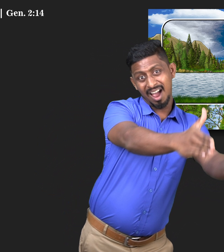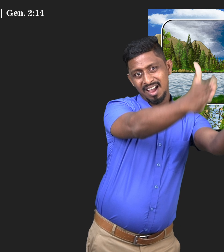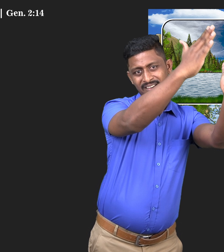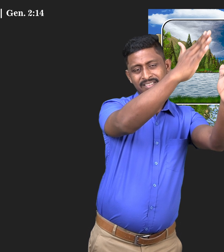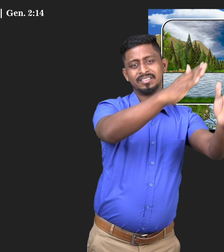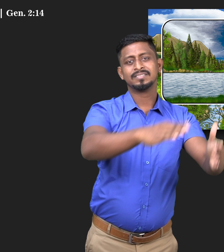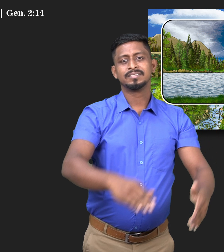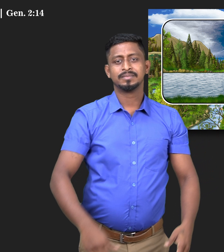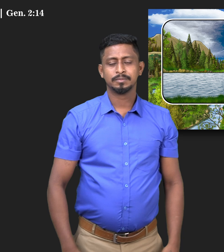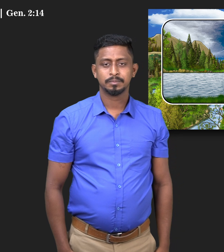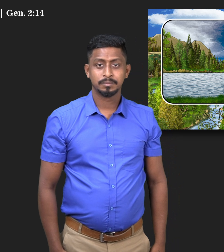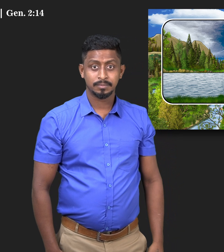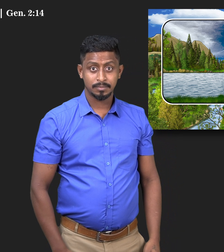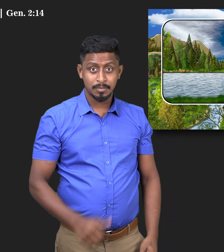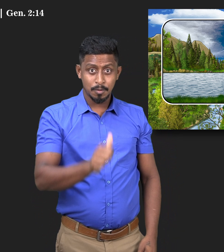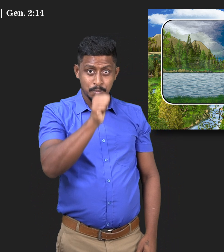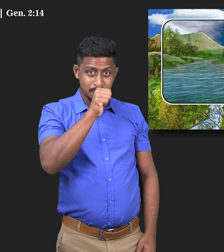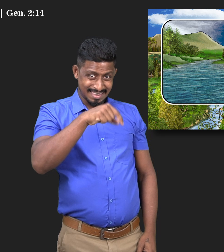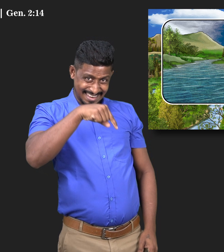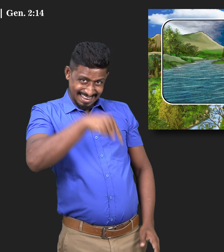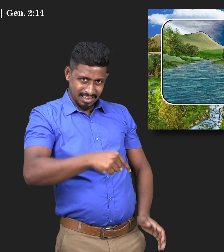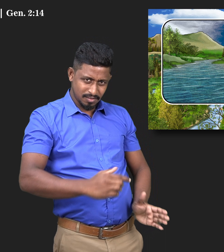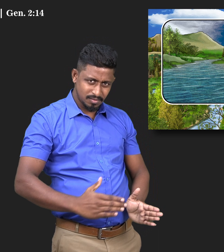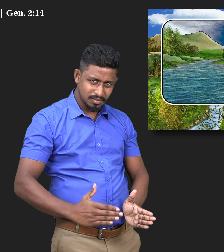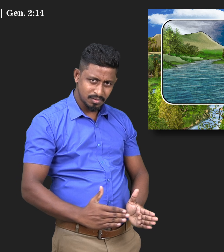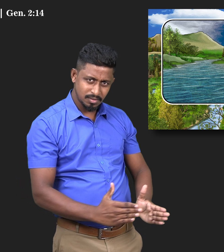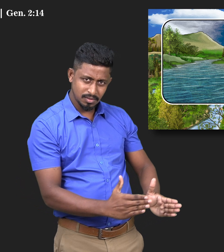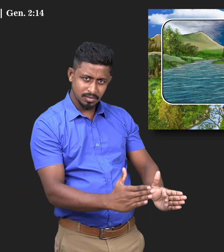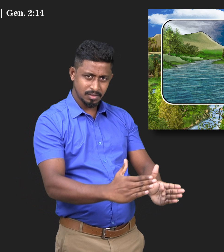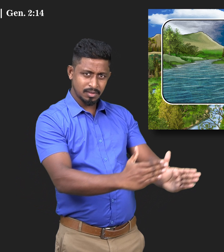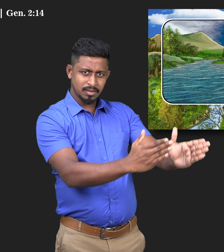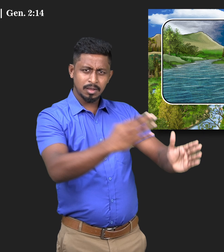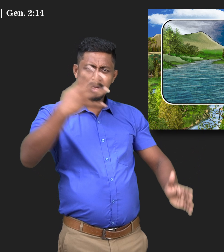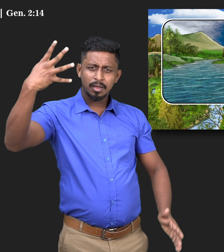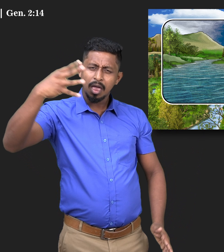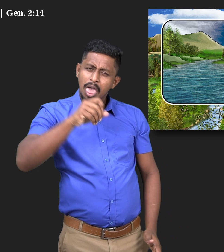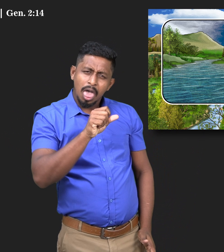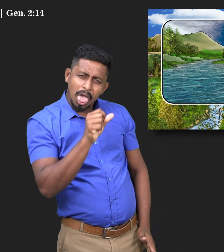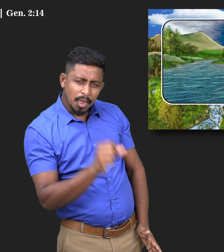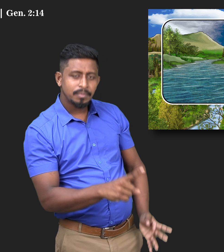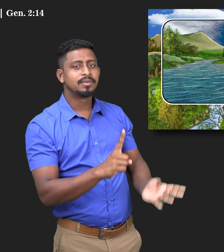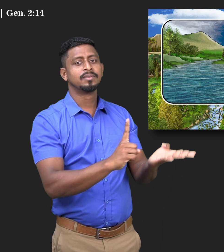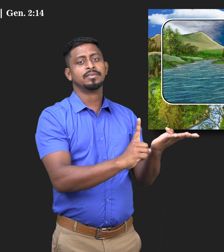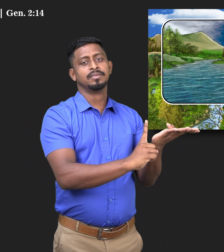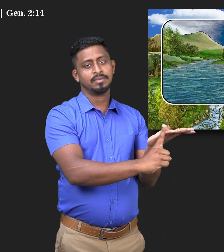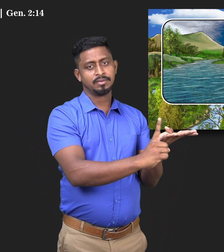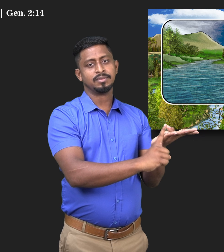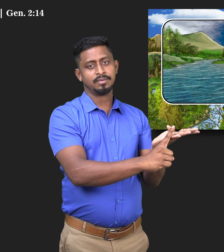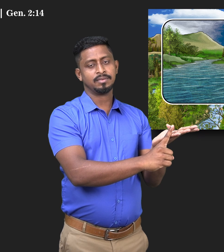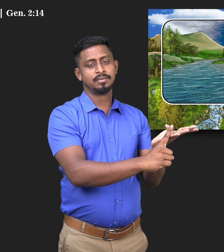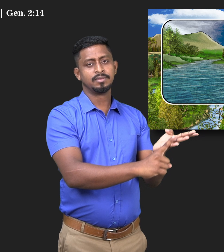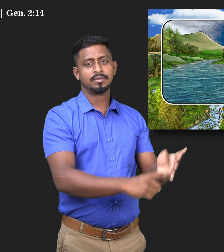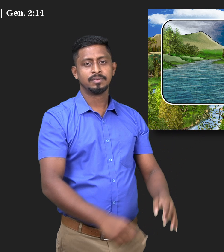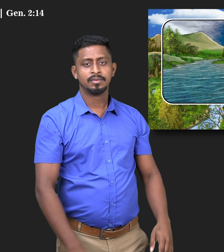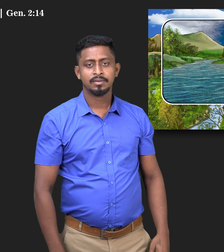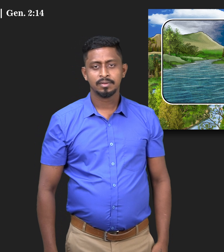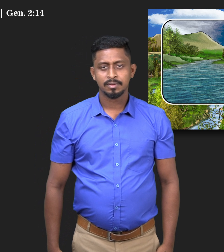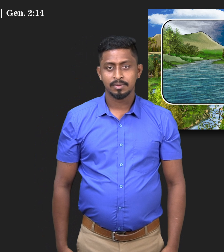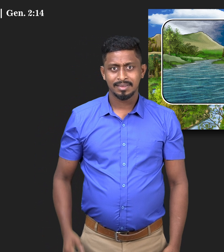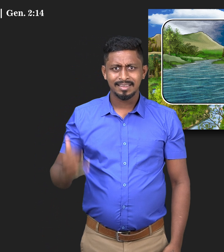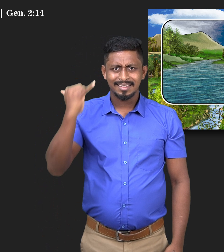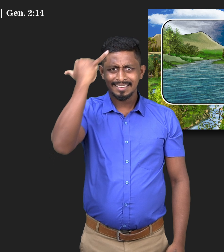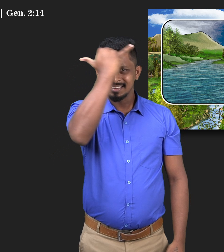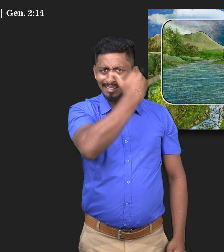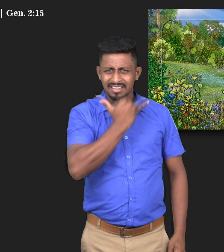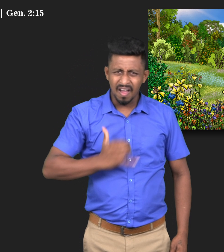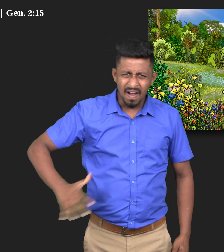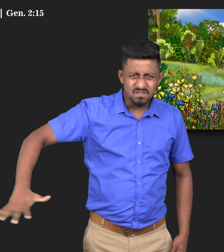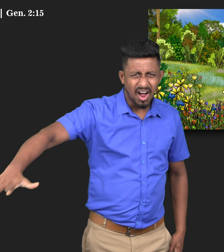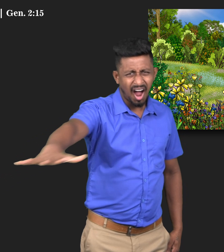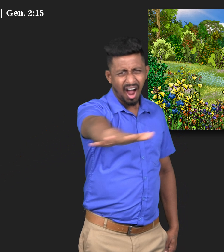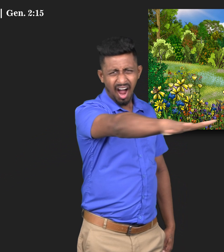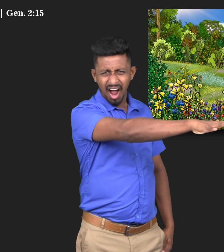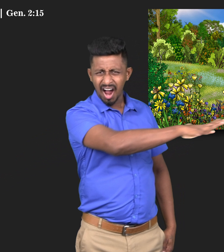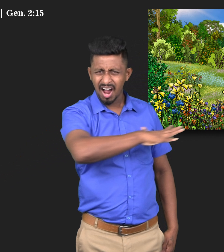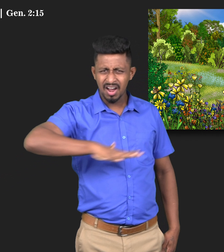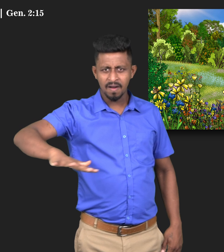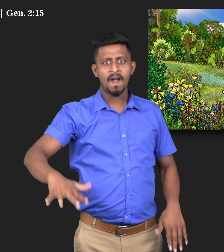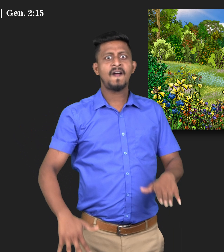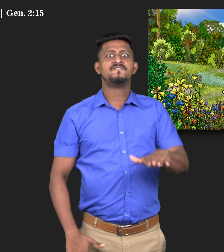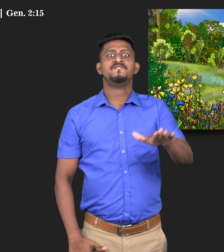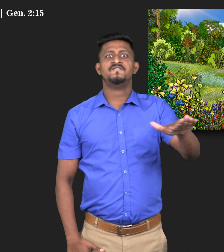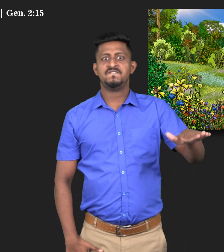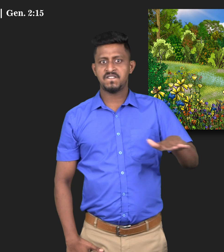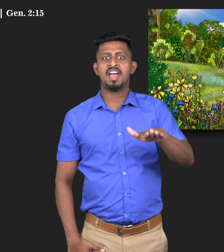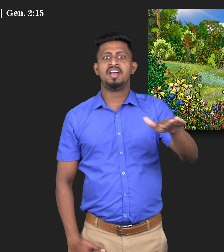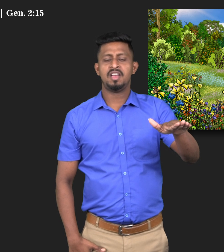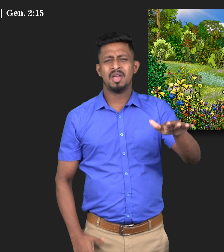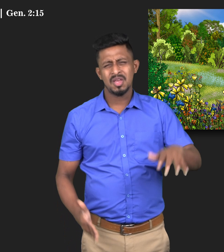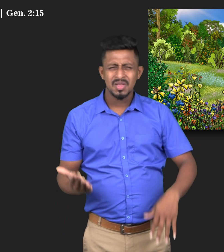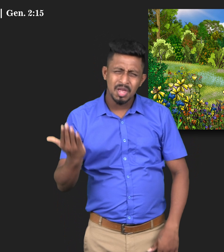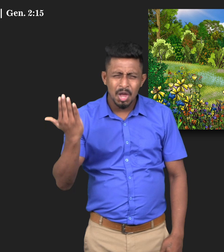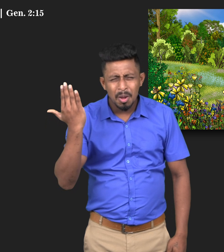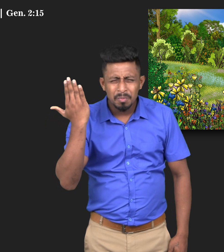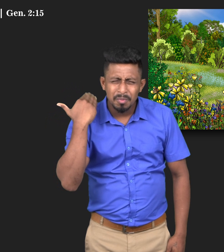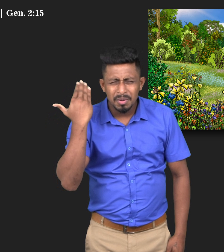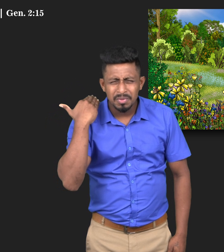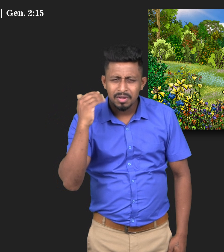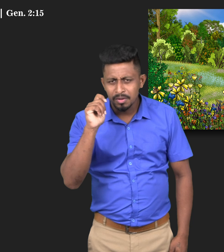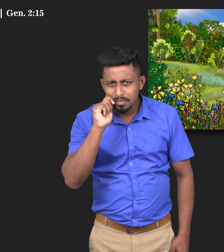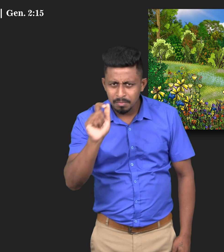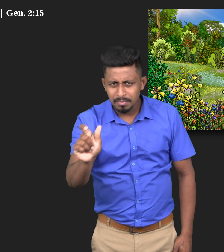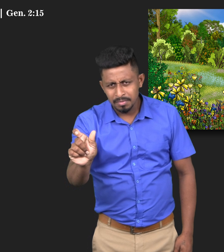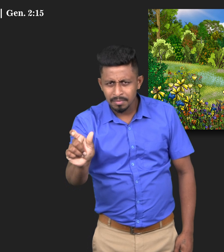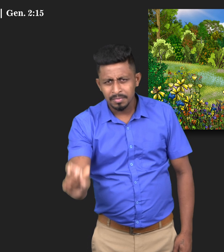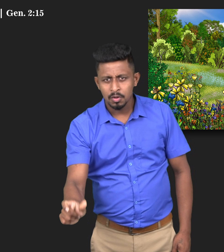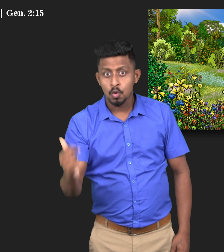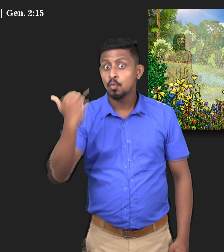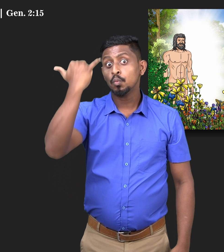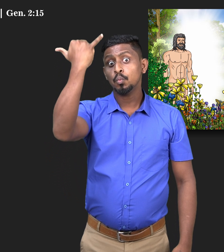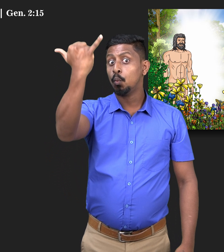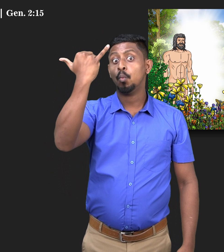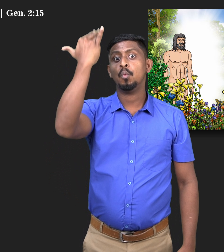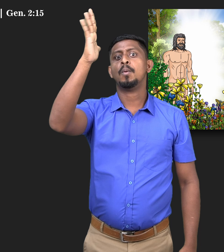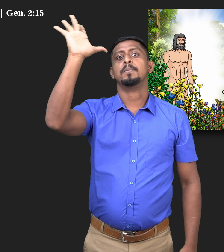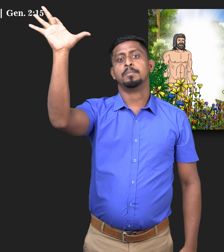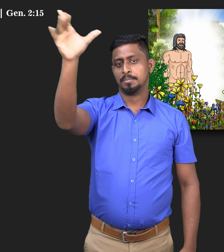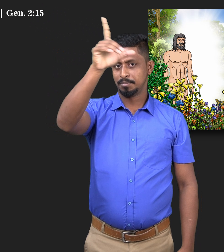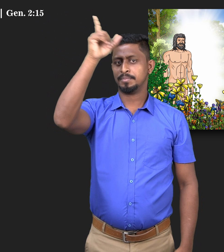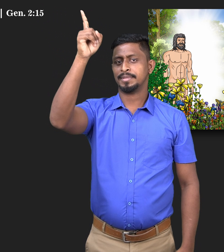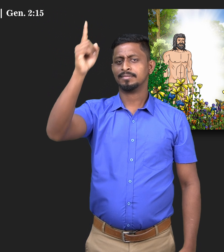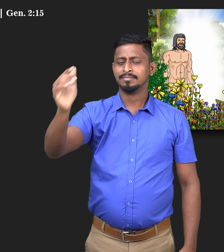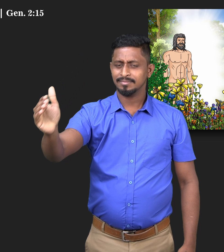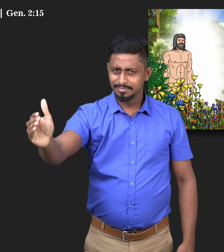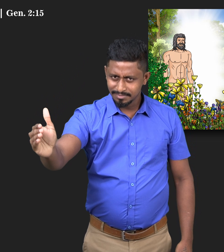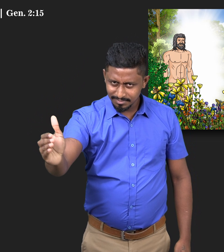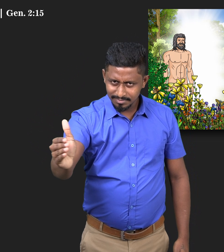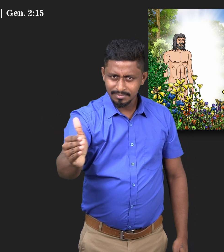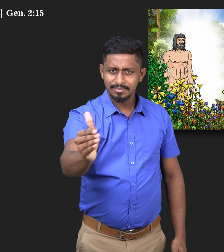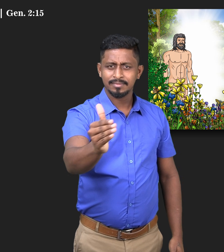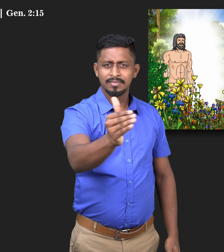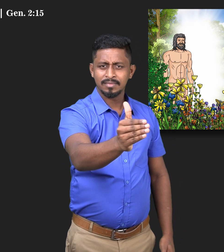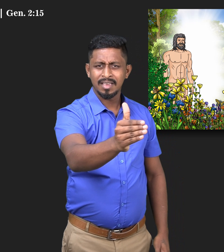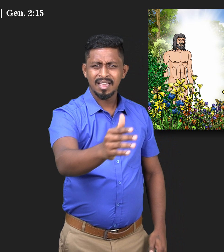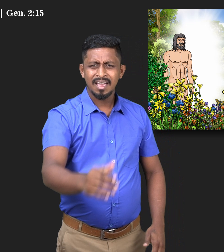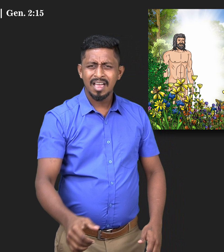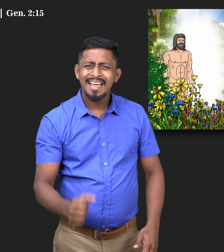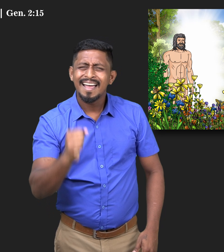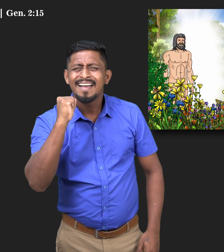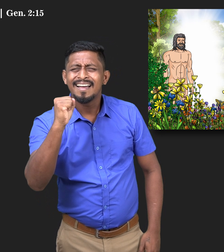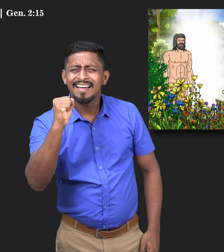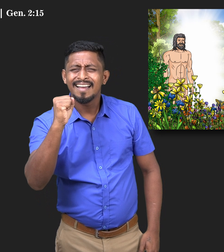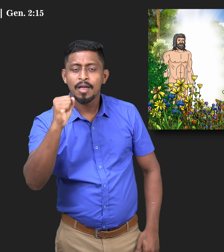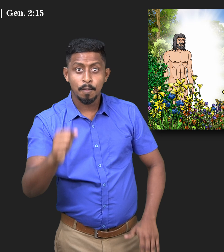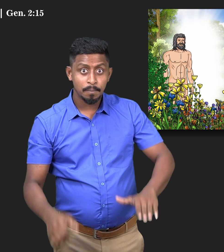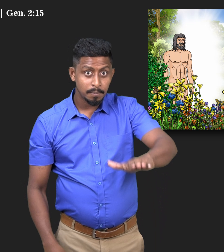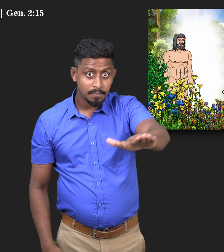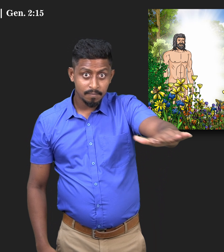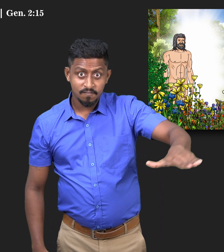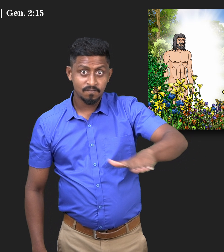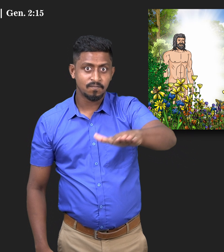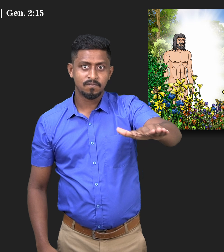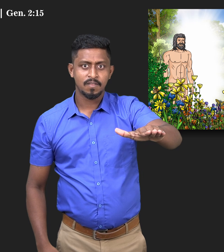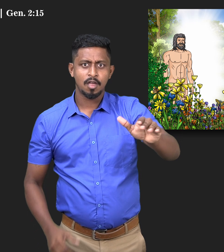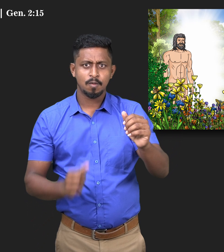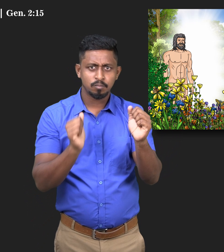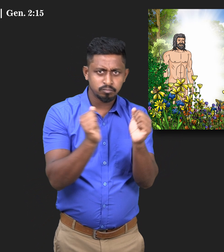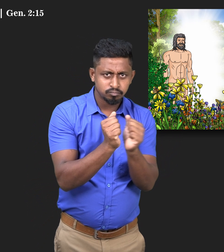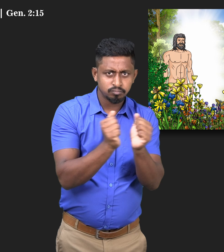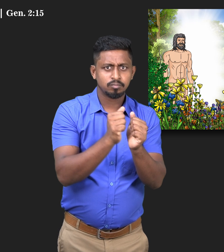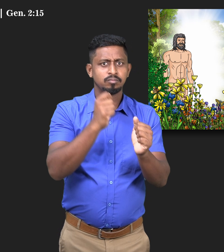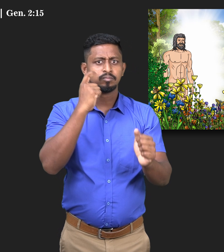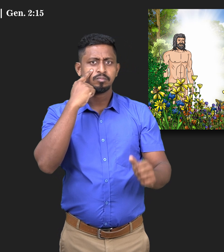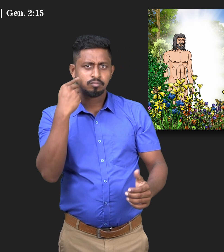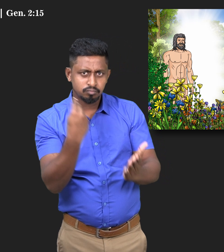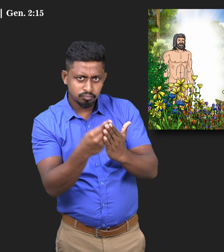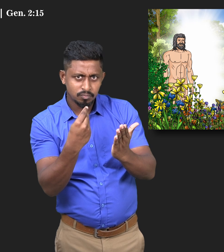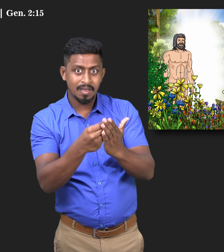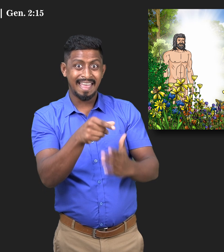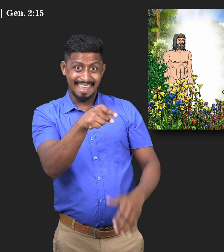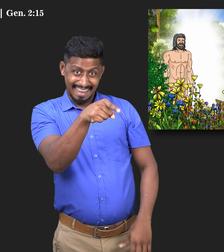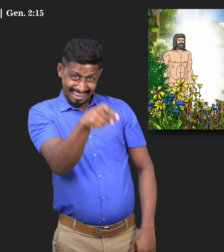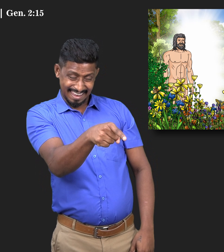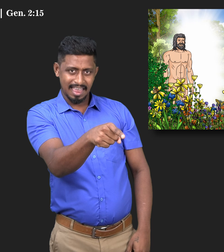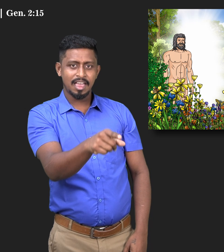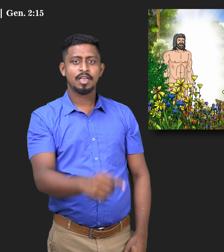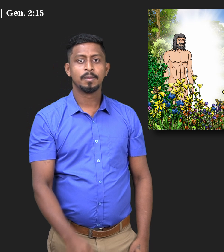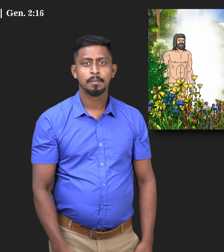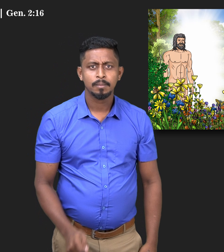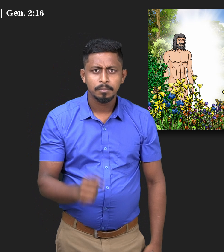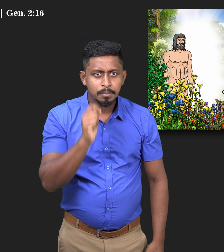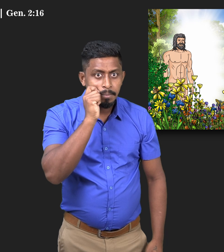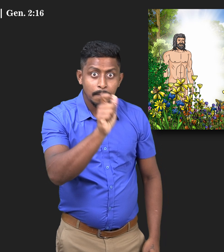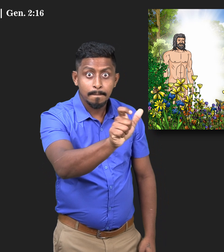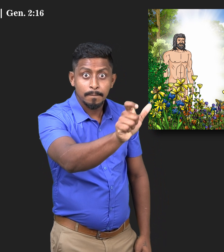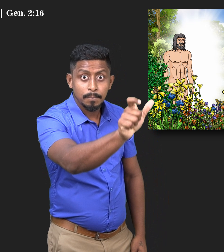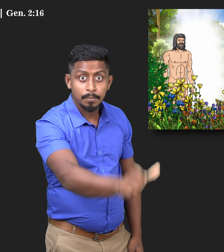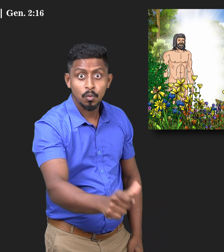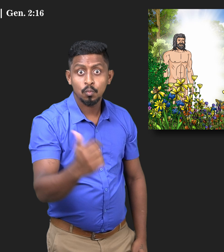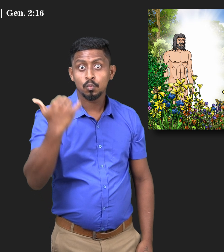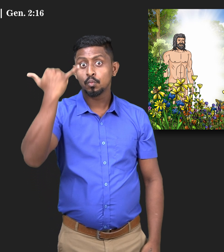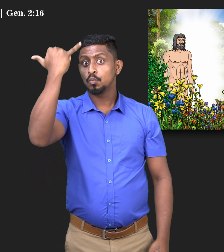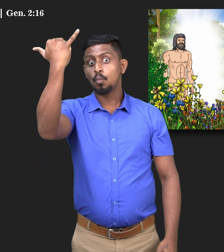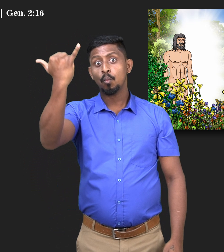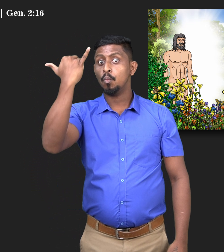And the fourth river is the Euphrates. Then the LORD God took the man and placed him in the Garden of Eden to cultivate and keep it.